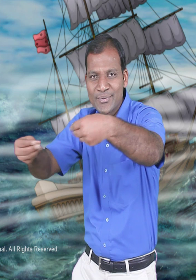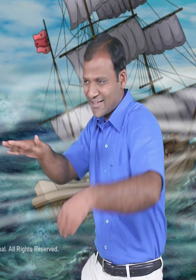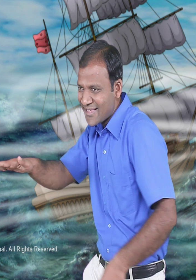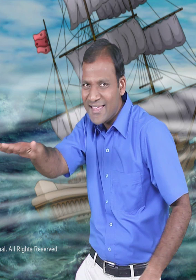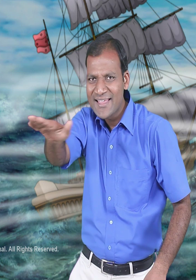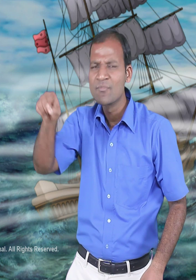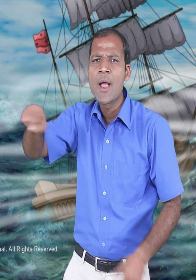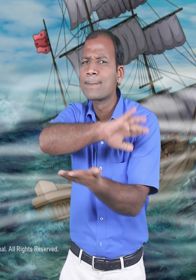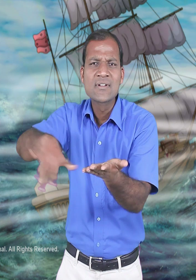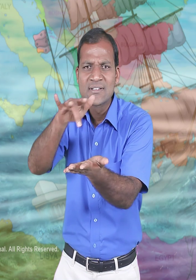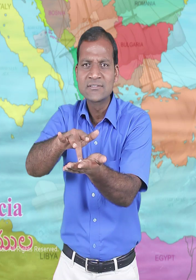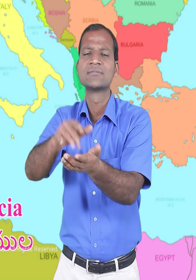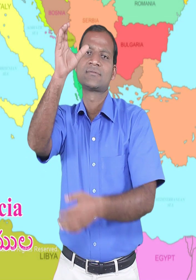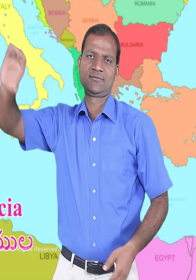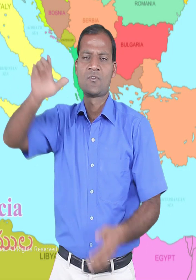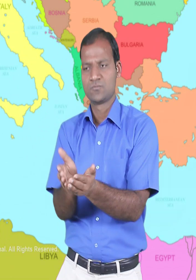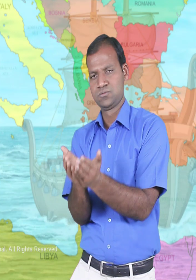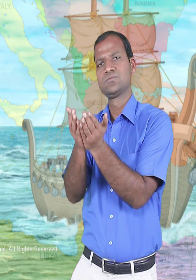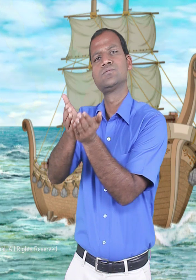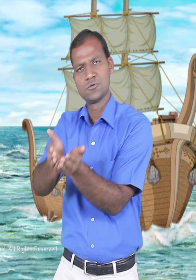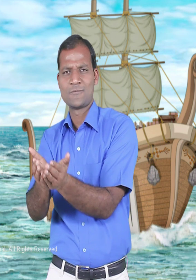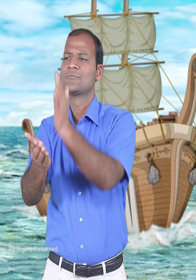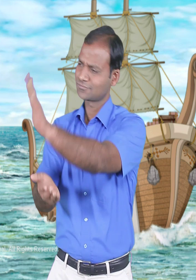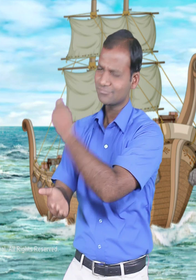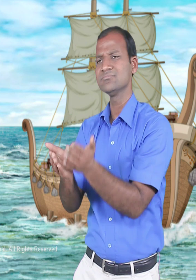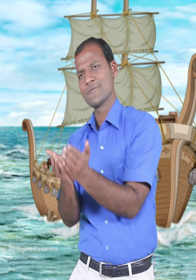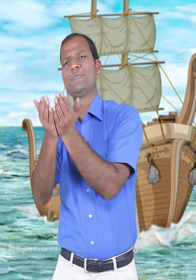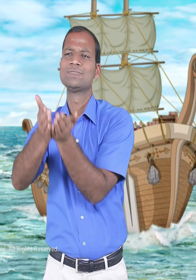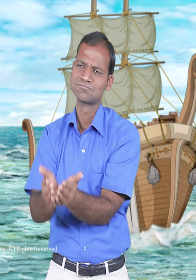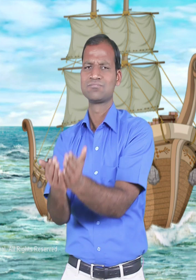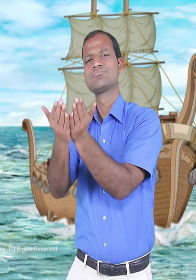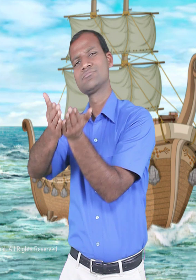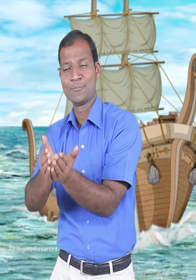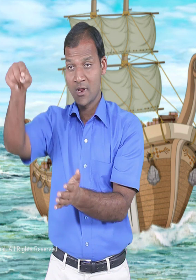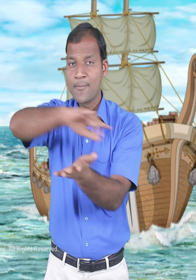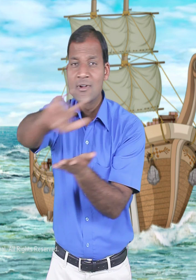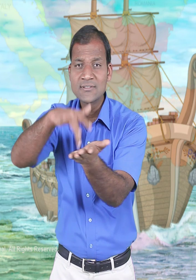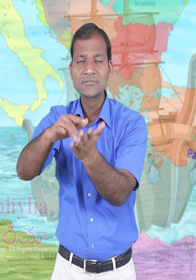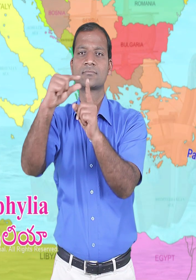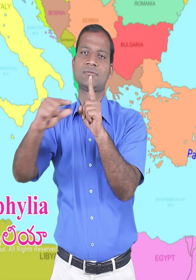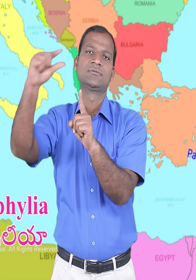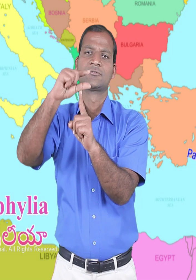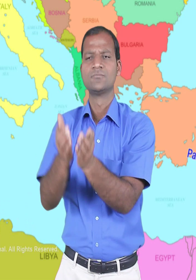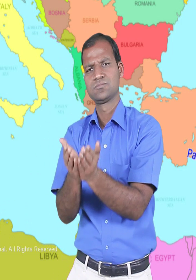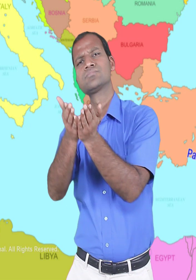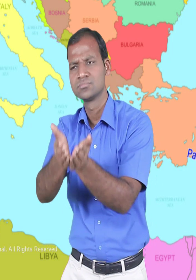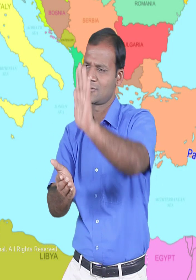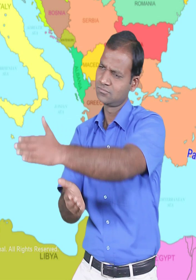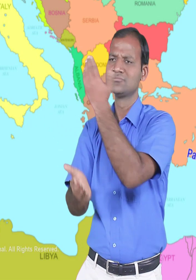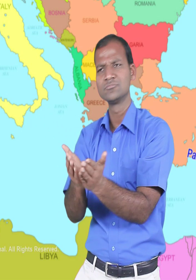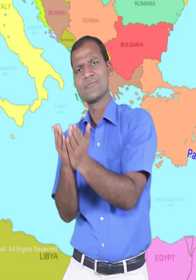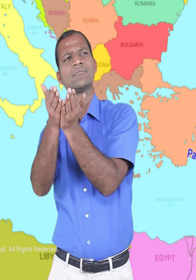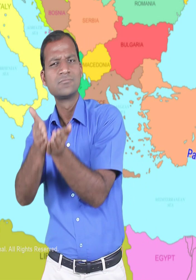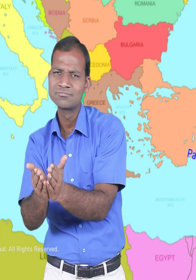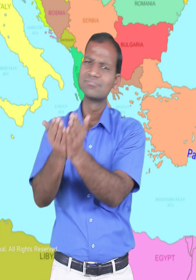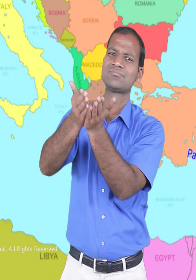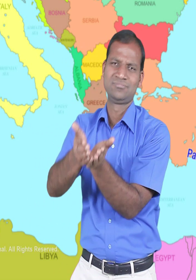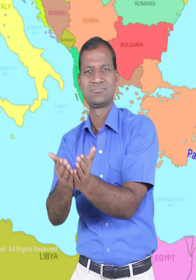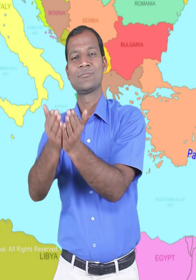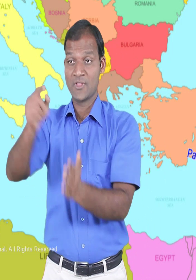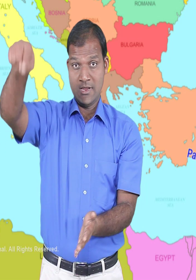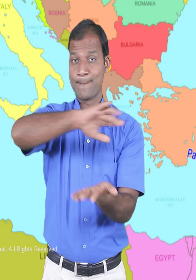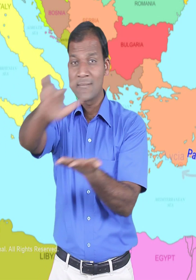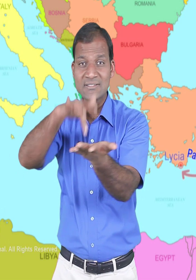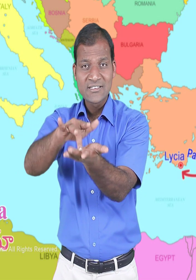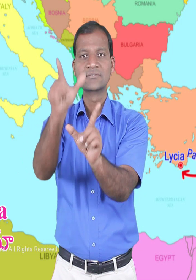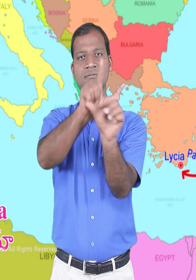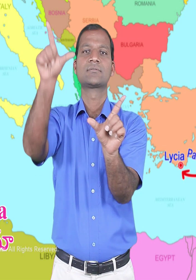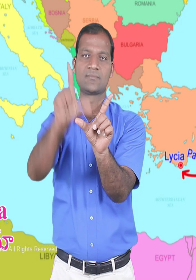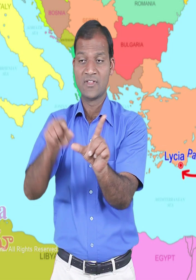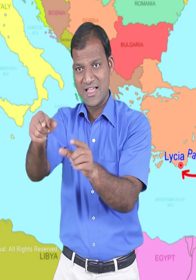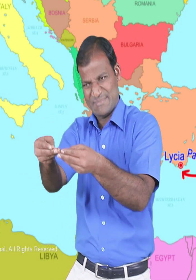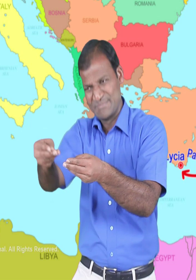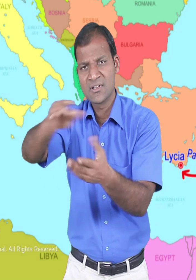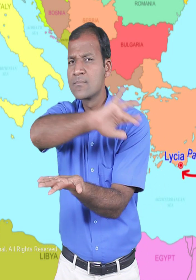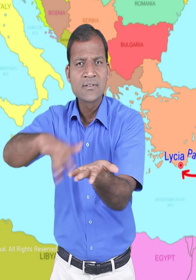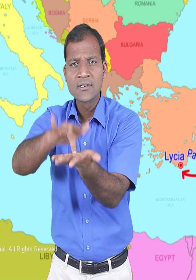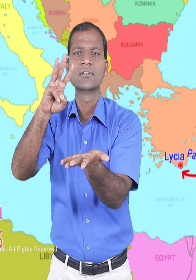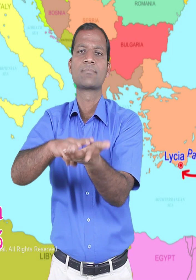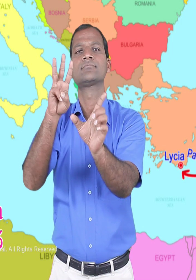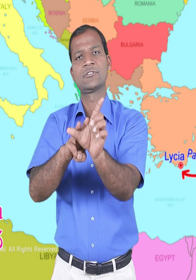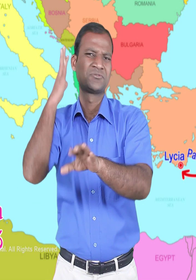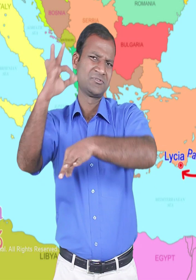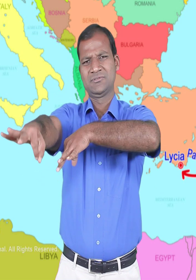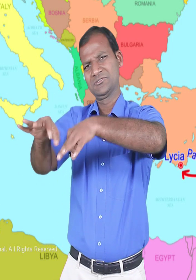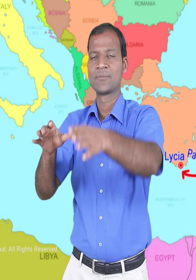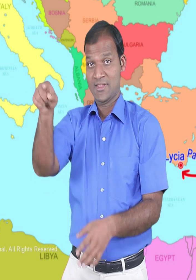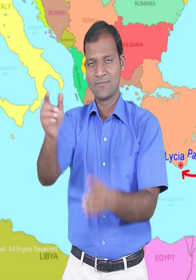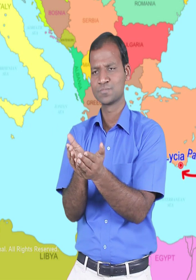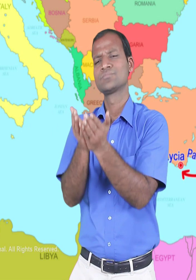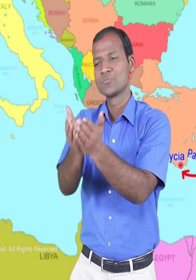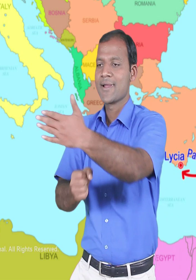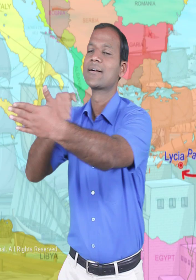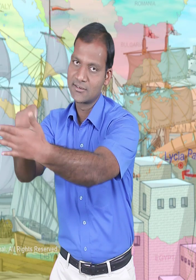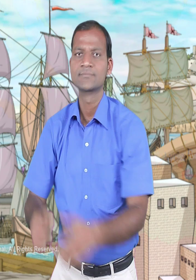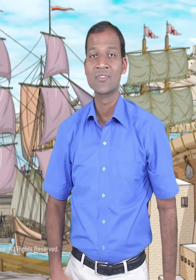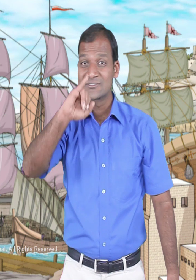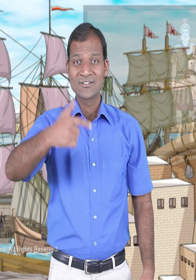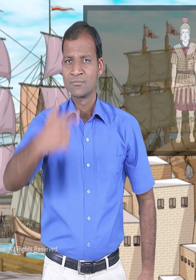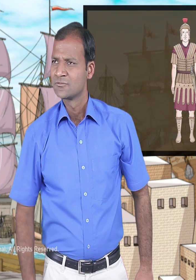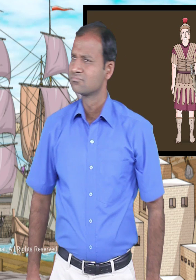And when we had sailed across the open sea off the coast of Cilicia and Pamphylia, we came to Myra in Lycia.